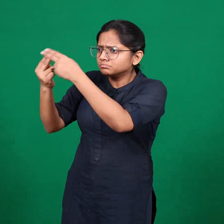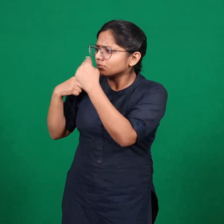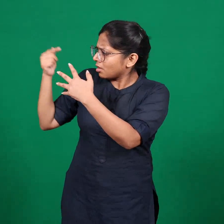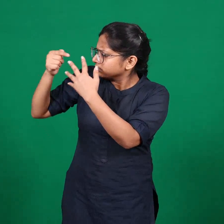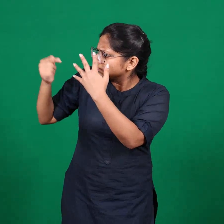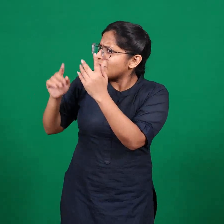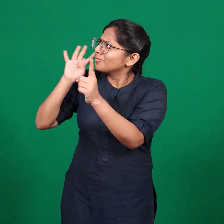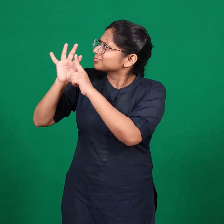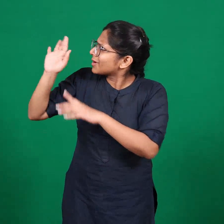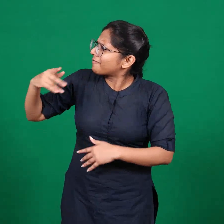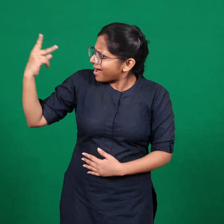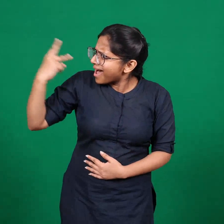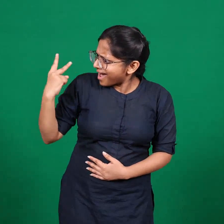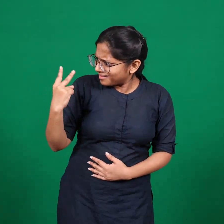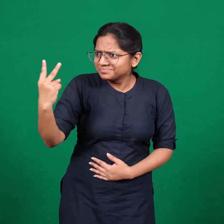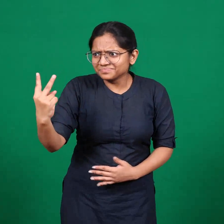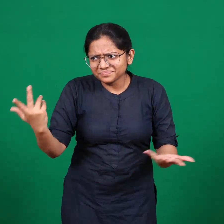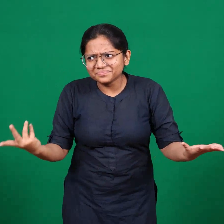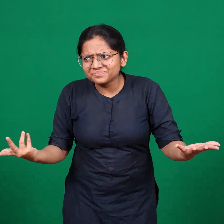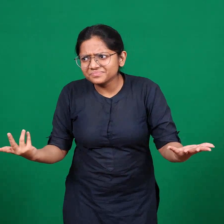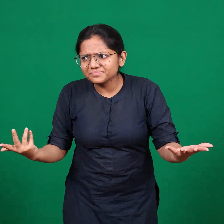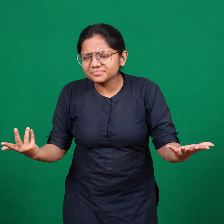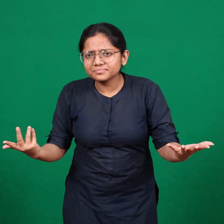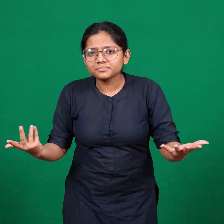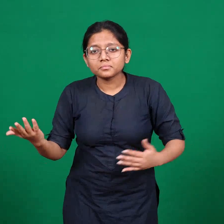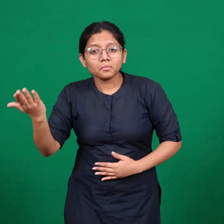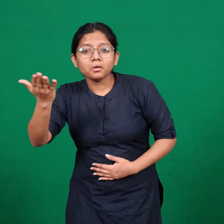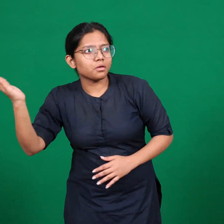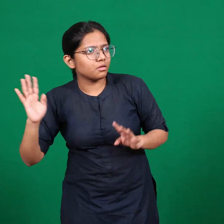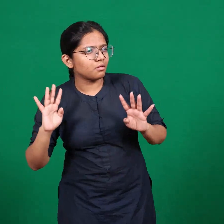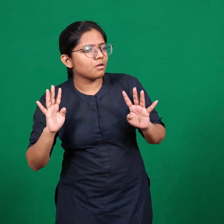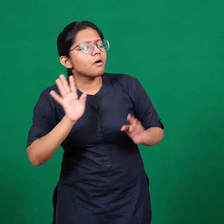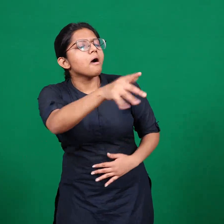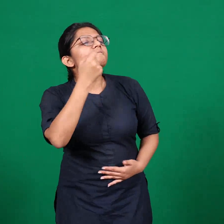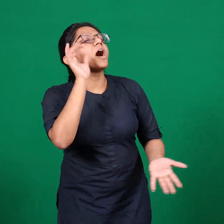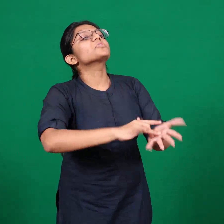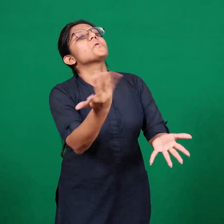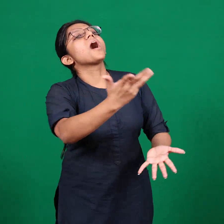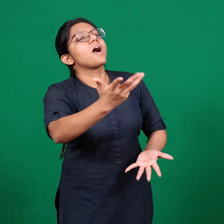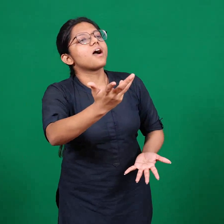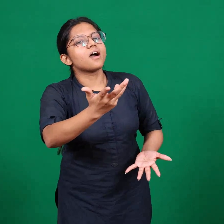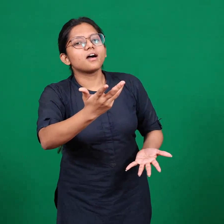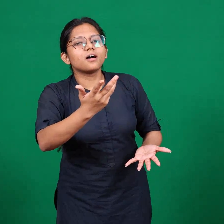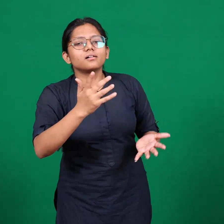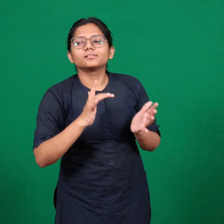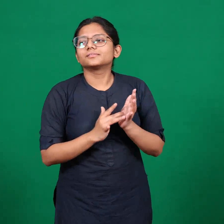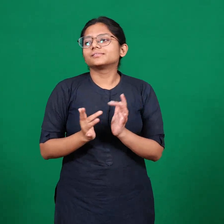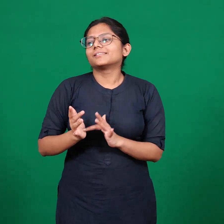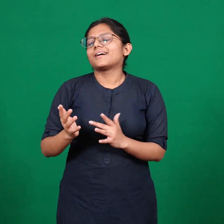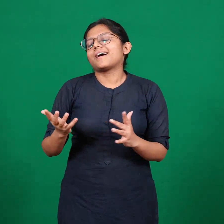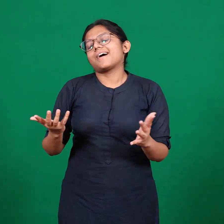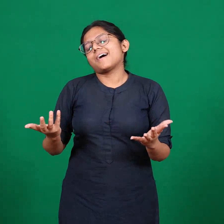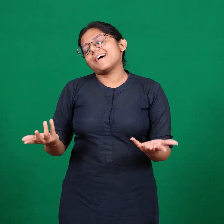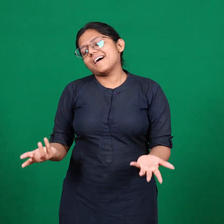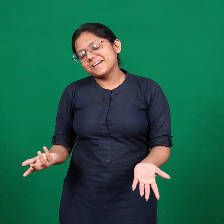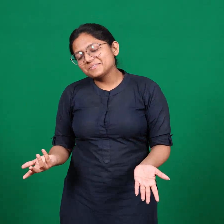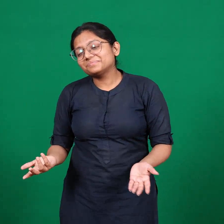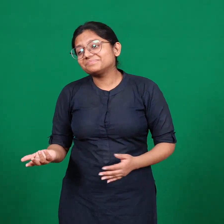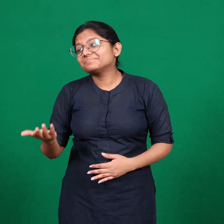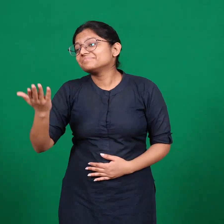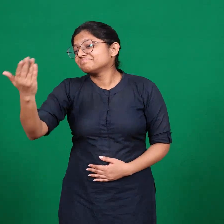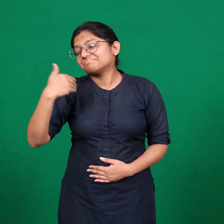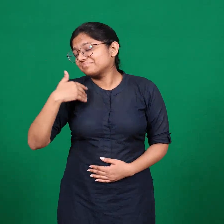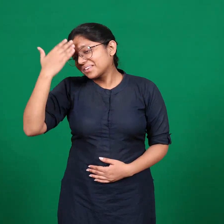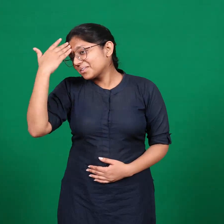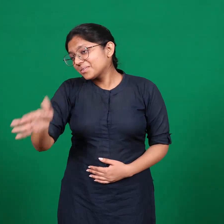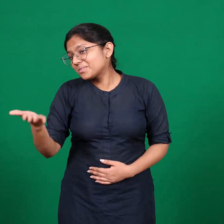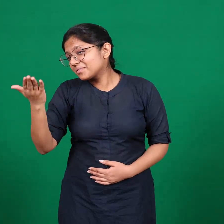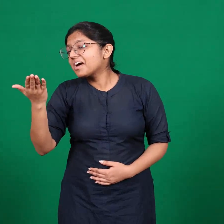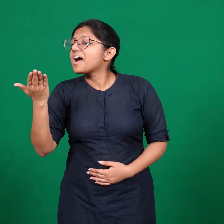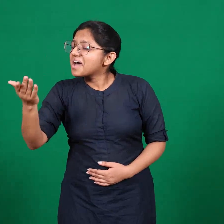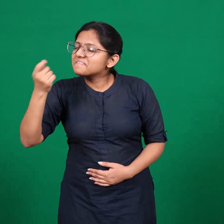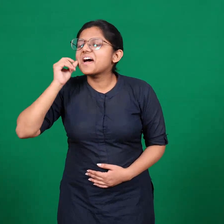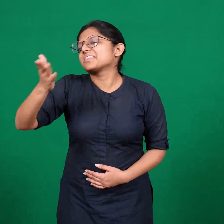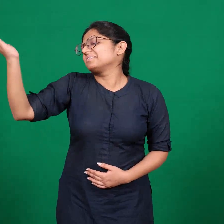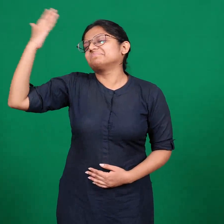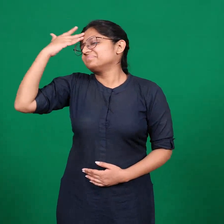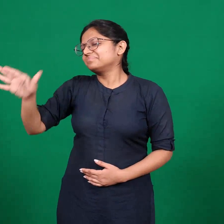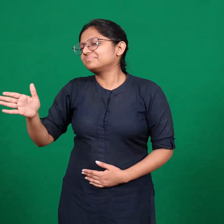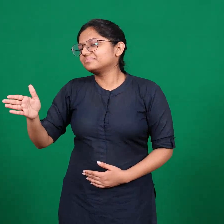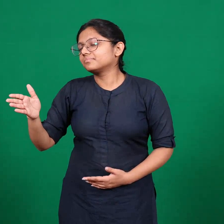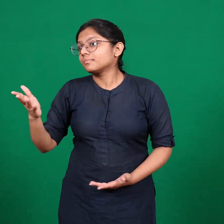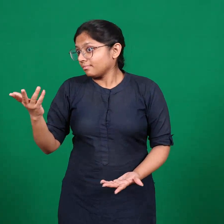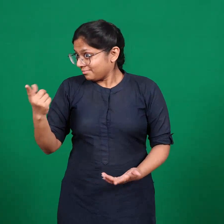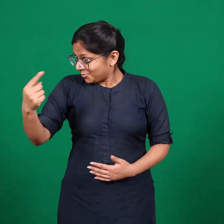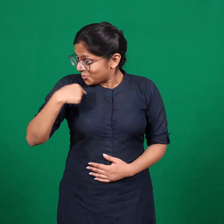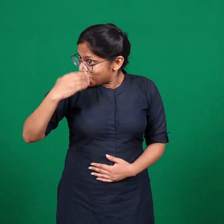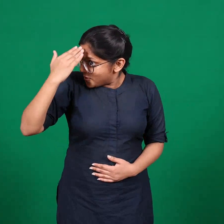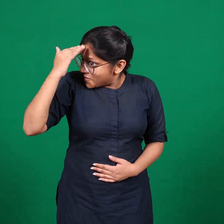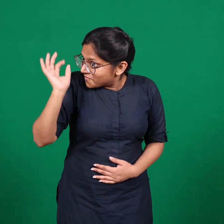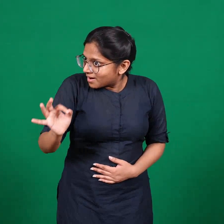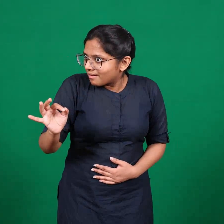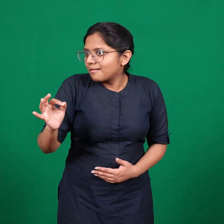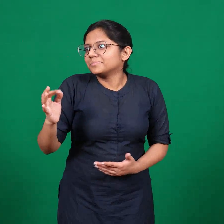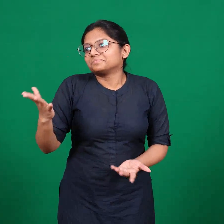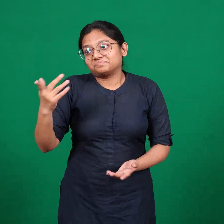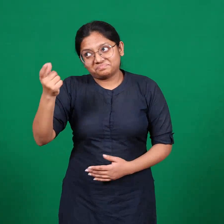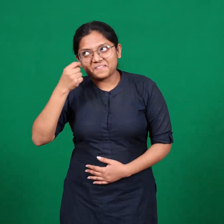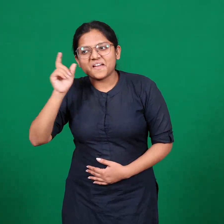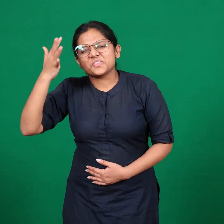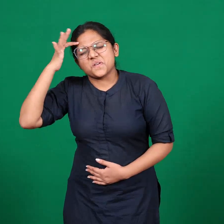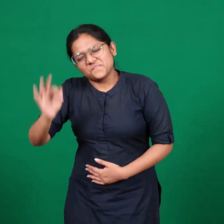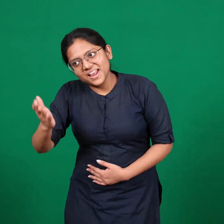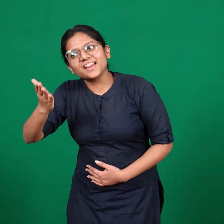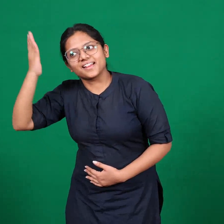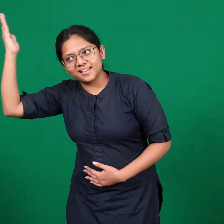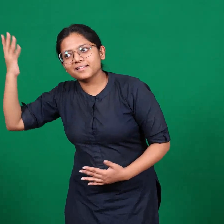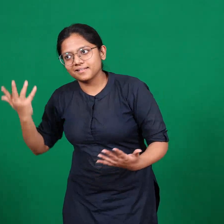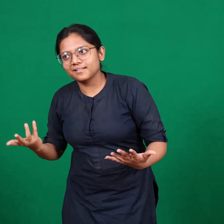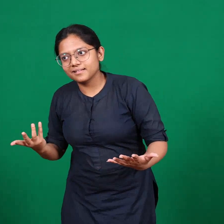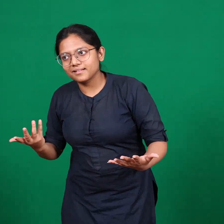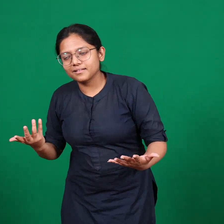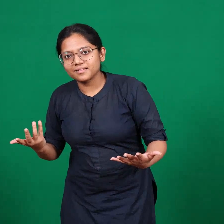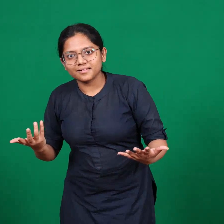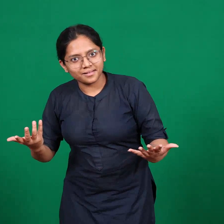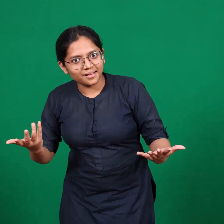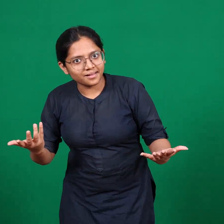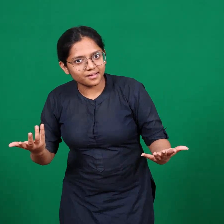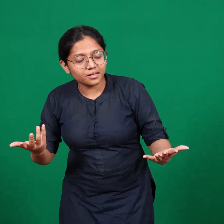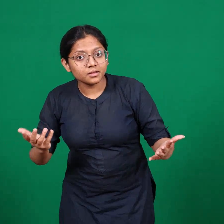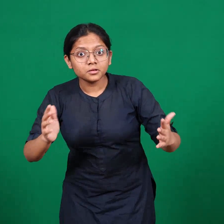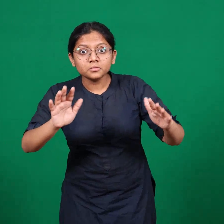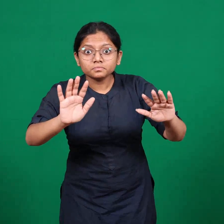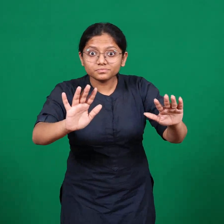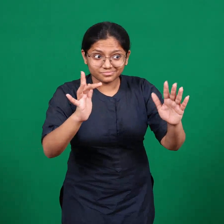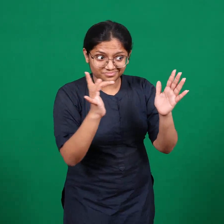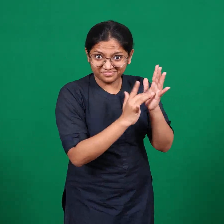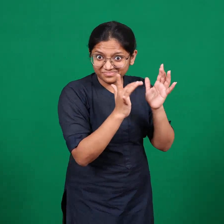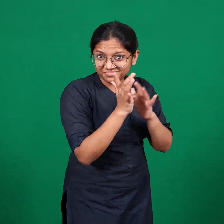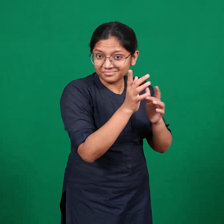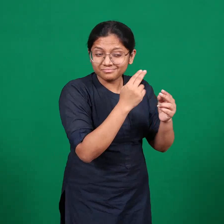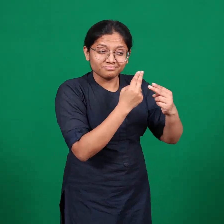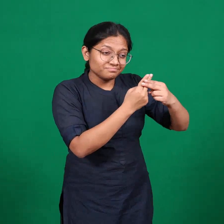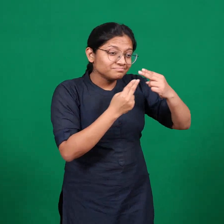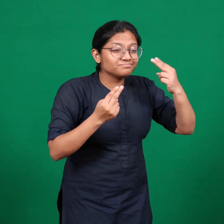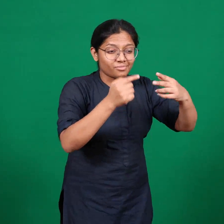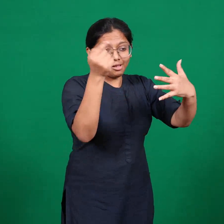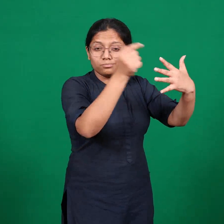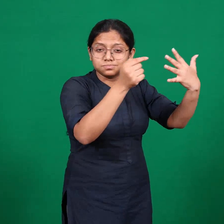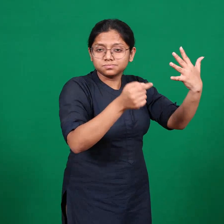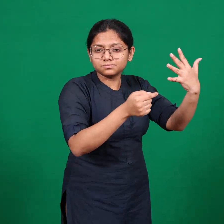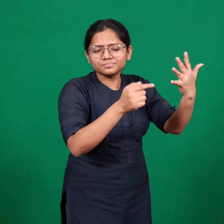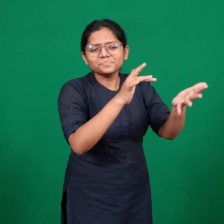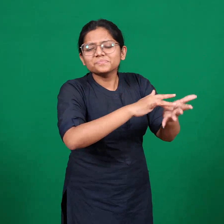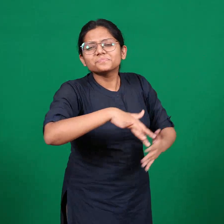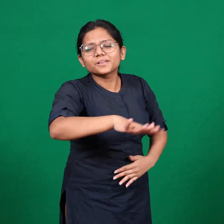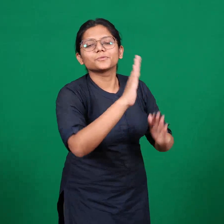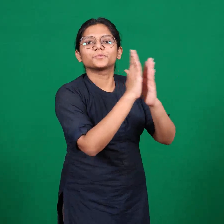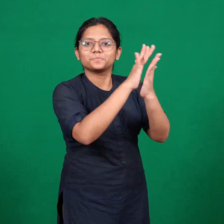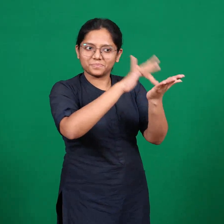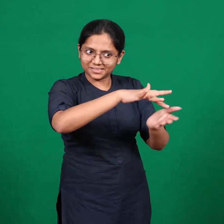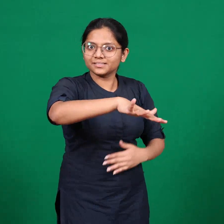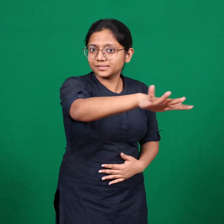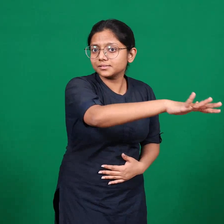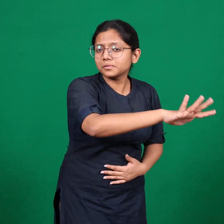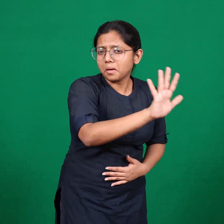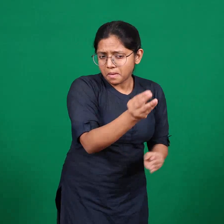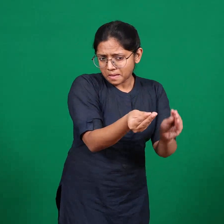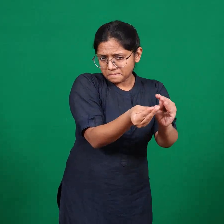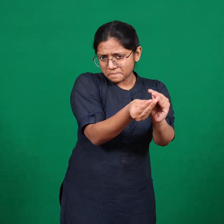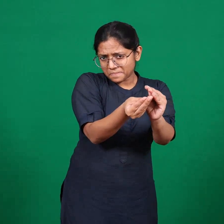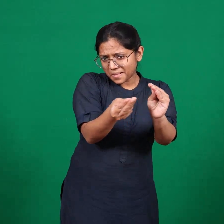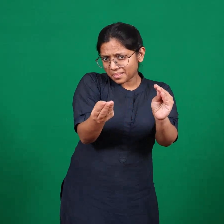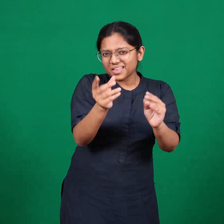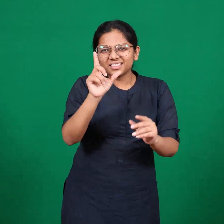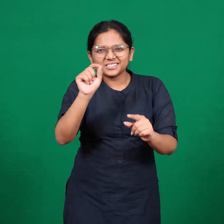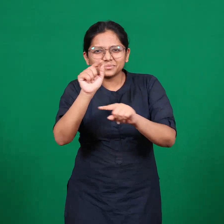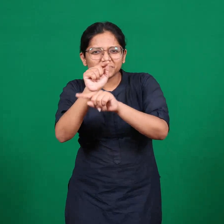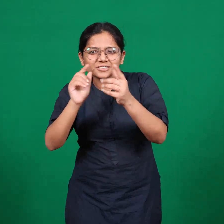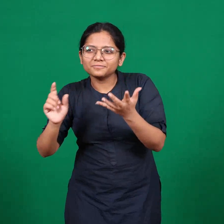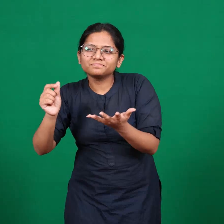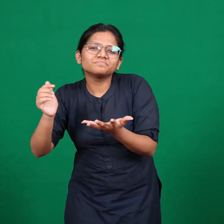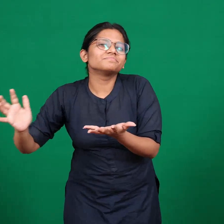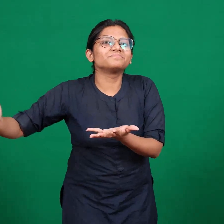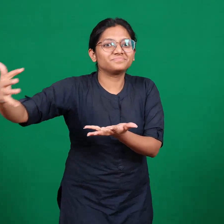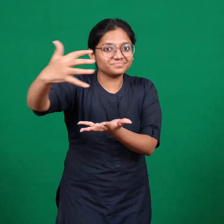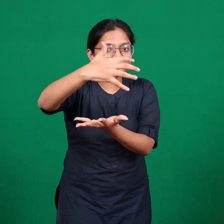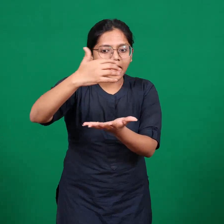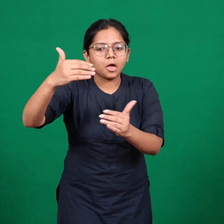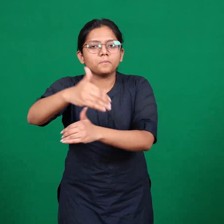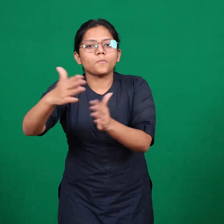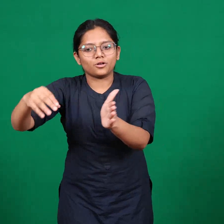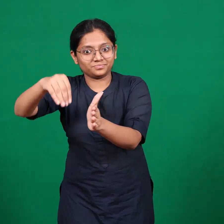"Where is Your Father?" they asked Him. "You do not know Me or My Father," Jesus answered. " If you knew Me, you would know My Father as well."